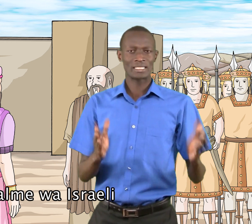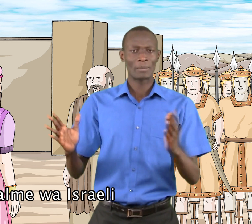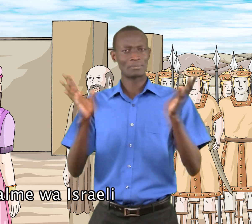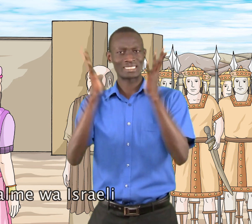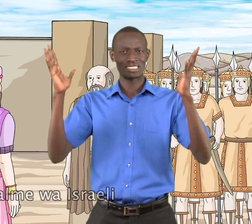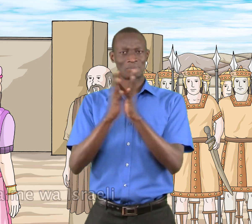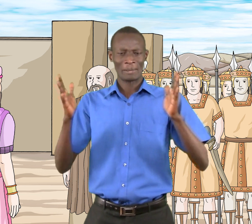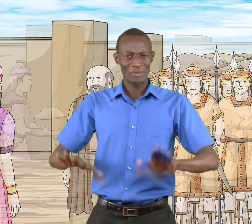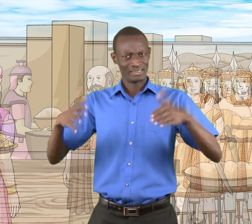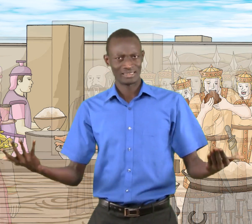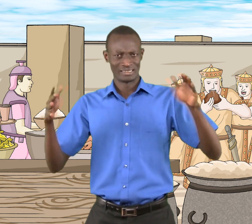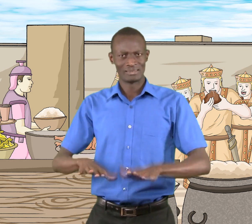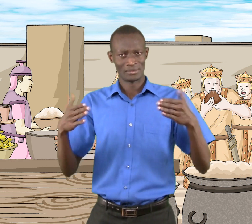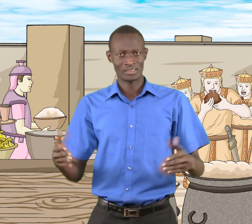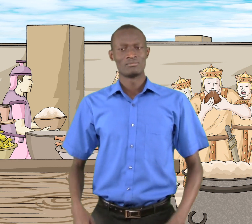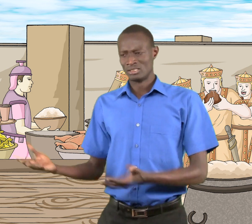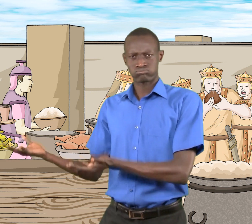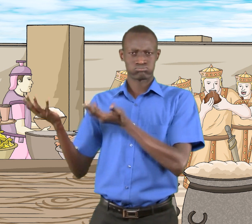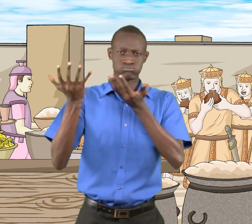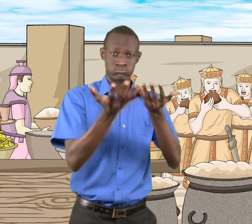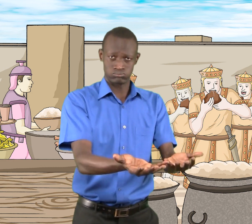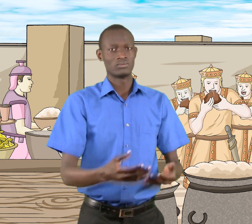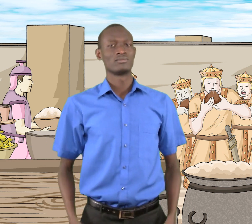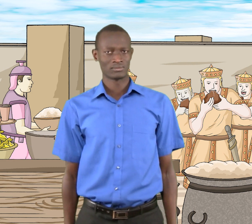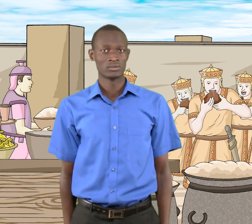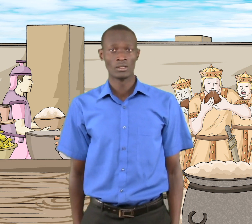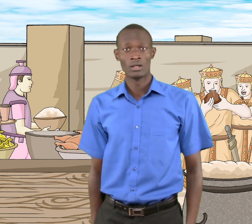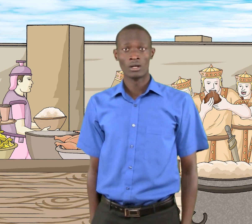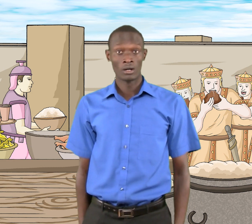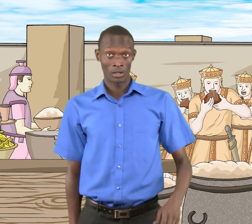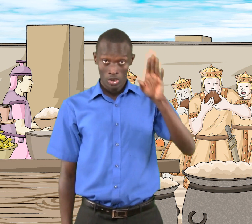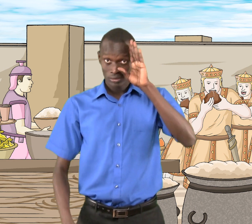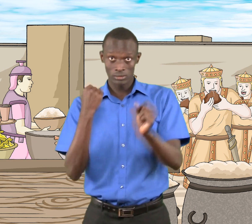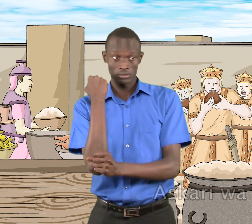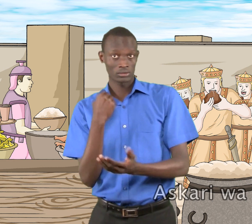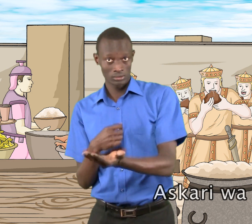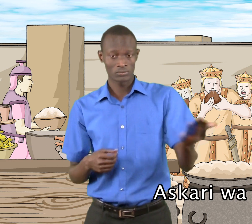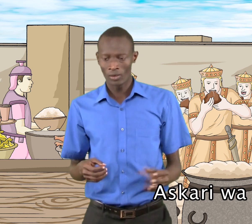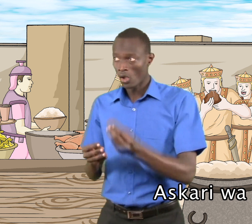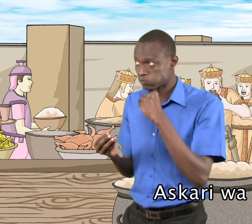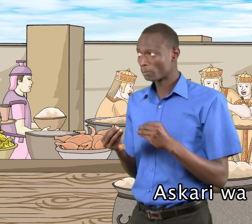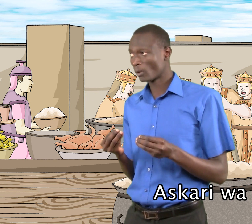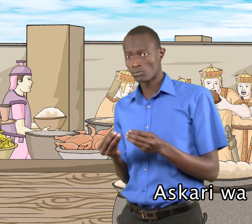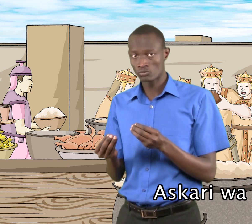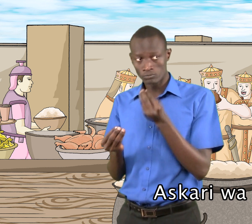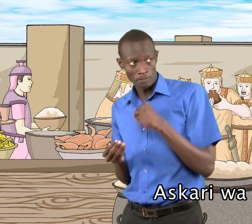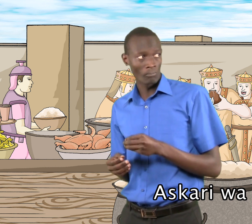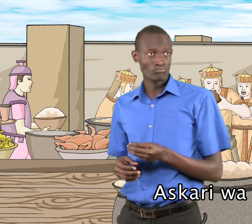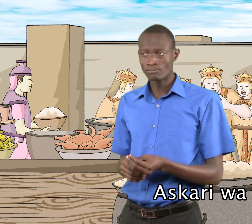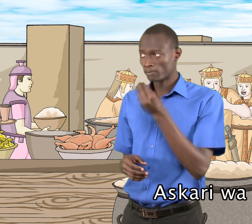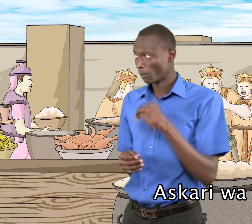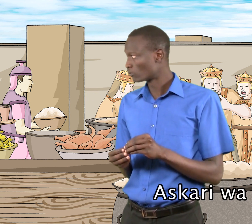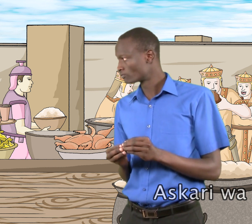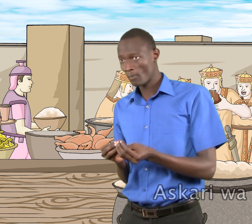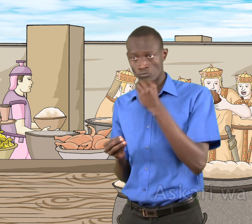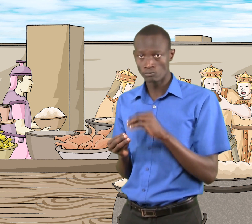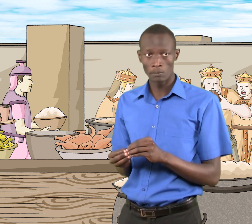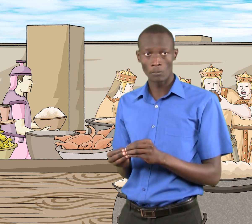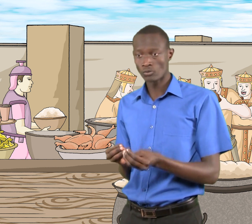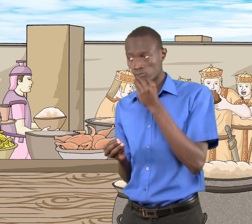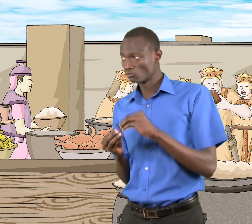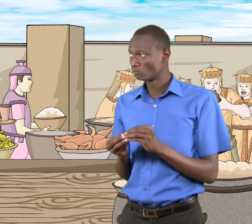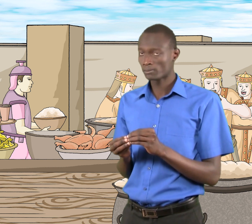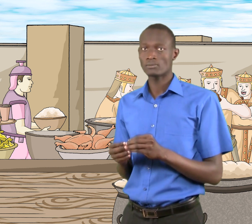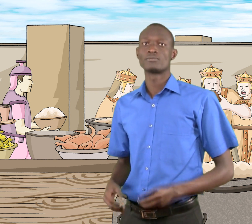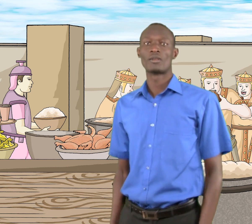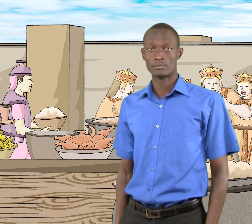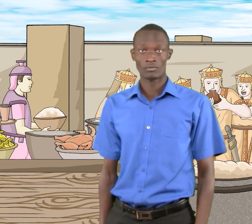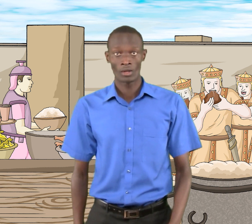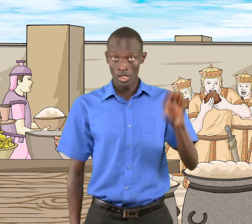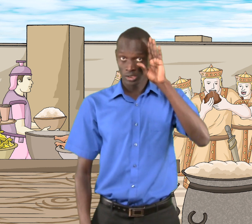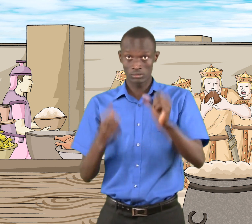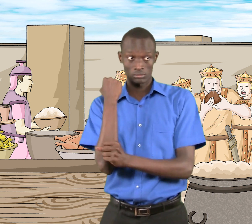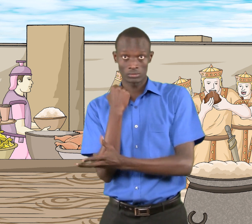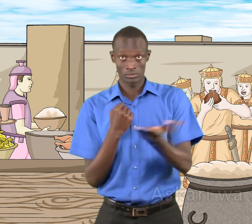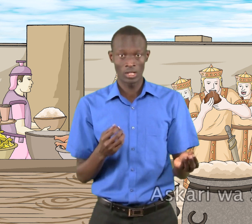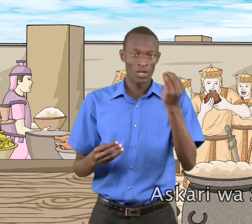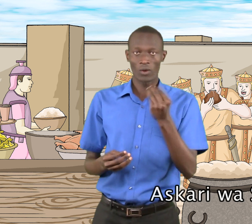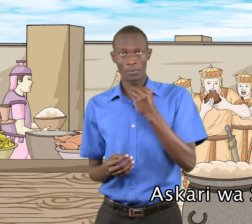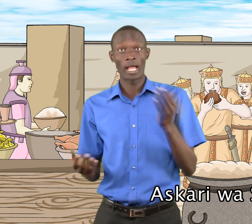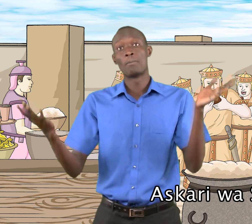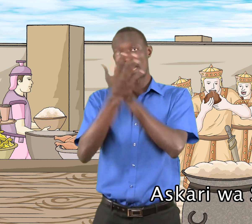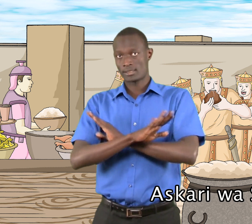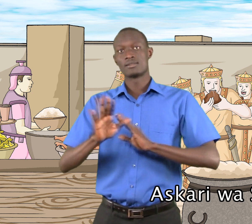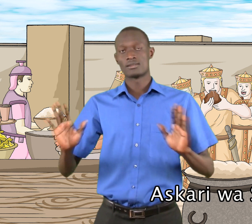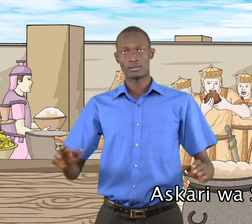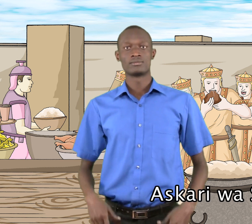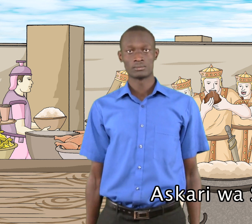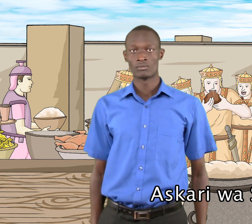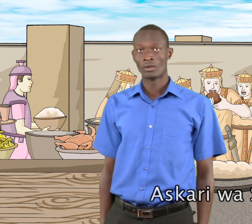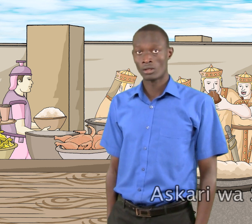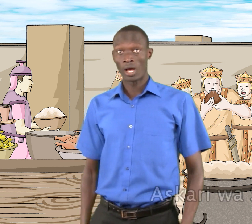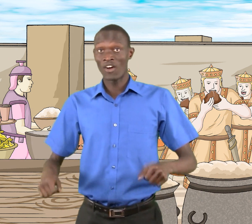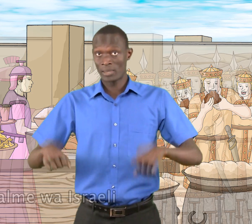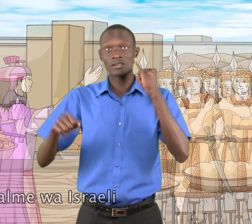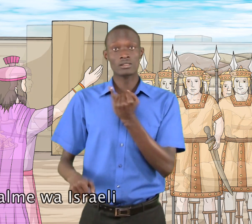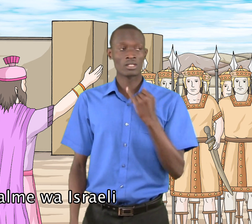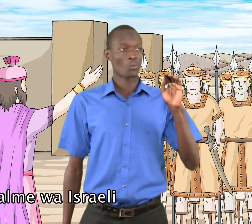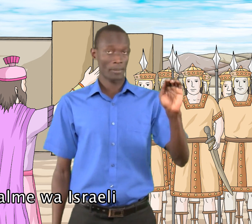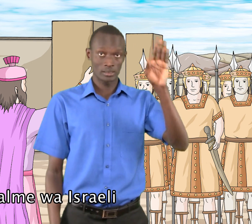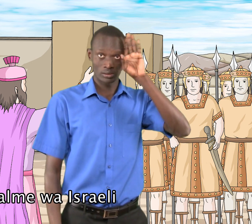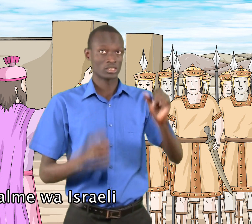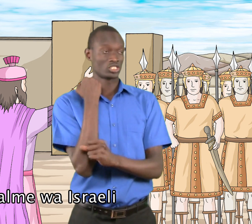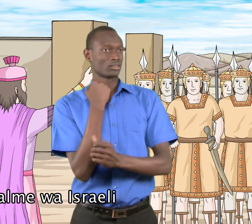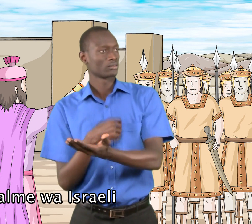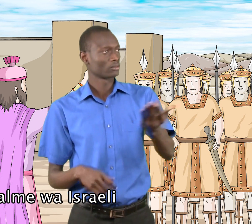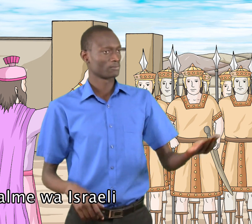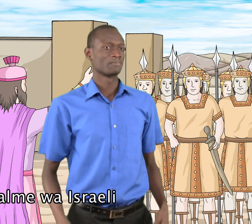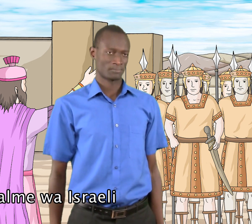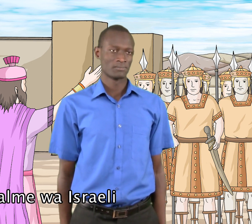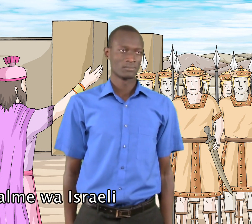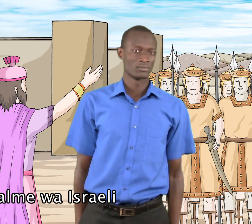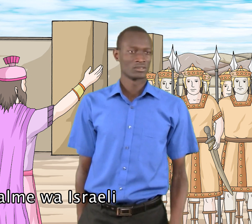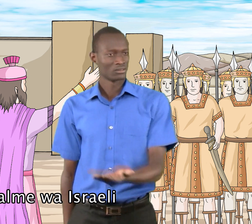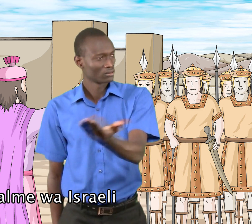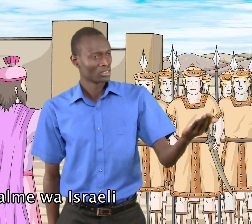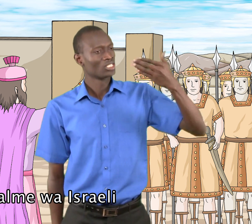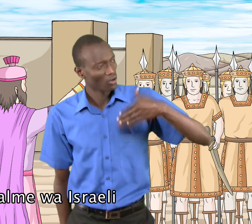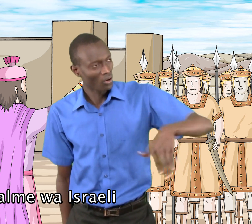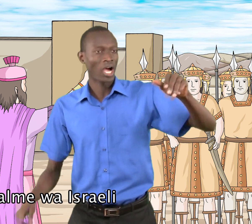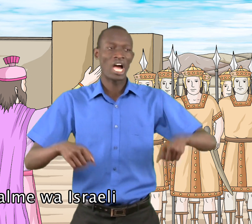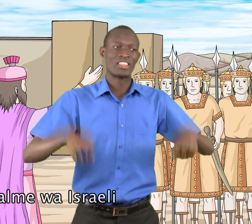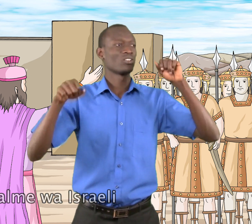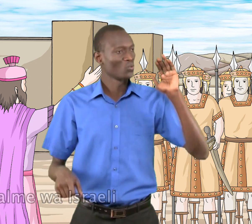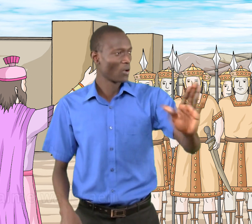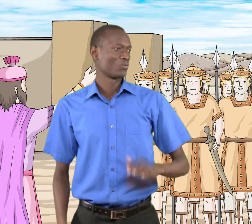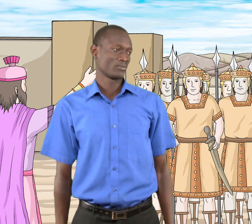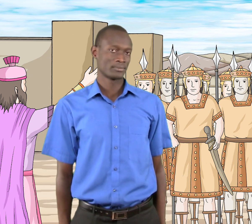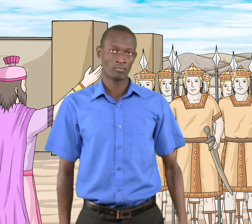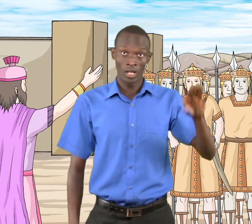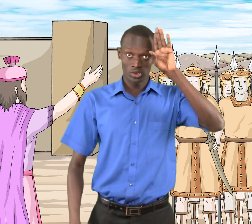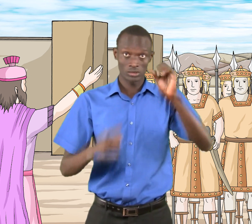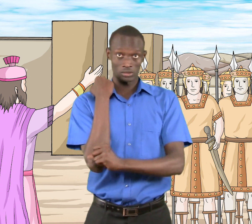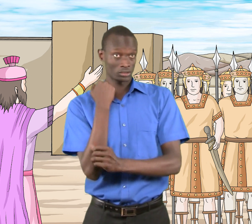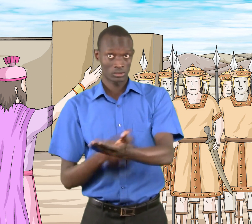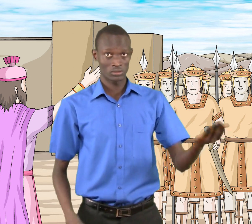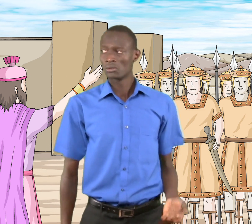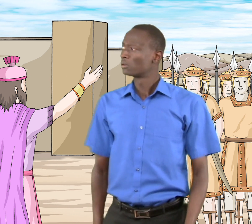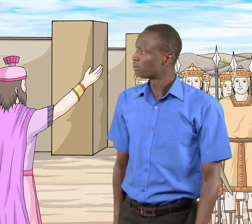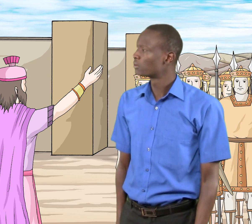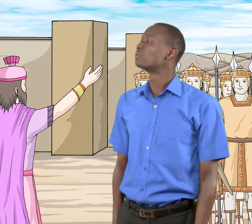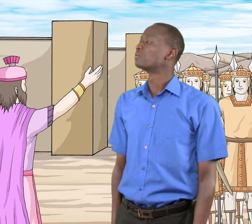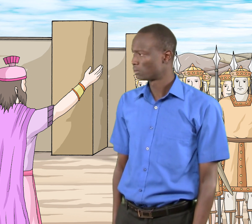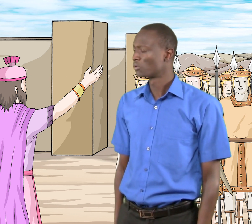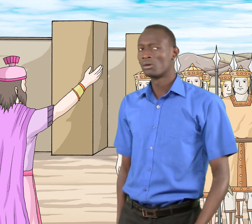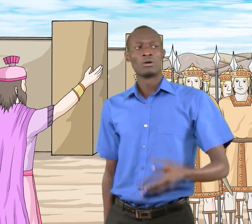So the king prepared a great feast for them, and after they had finished eating and drinking, he sent them away, and they returned to their master.